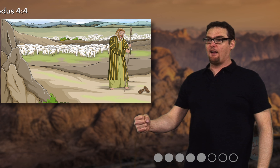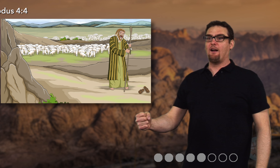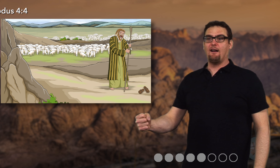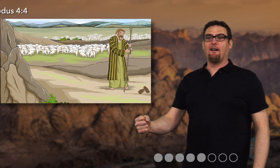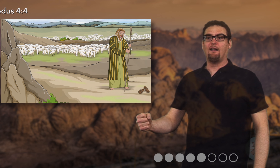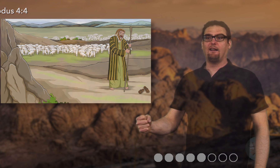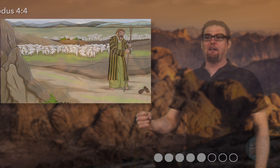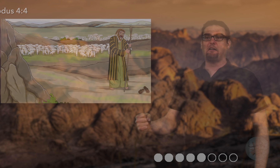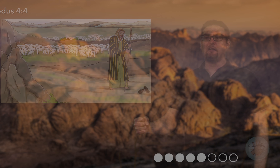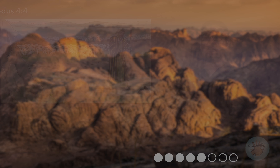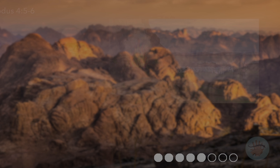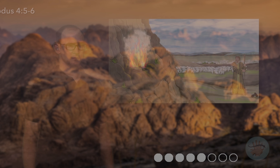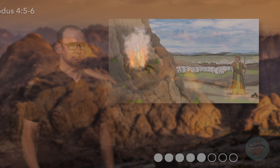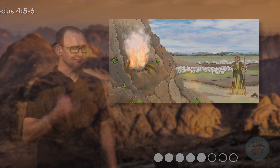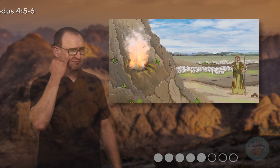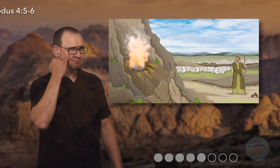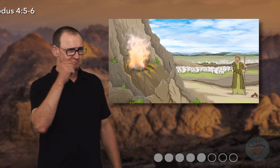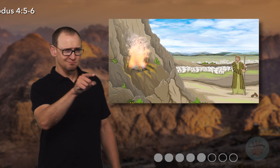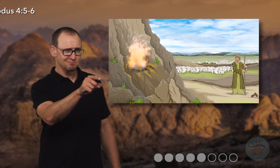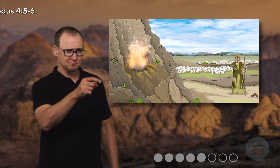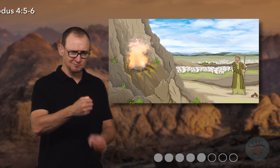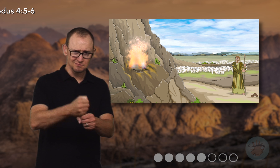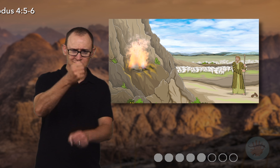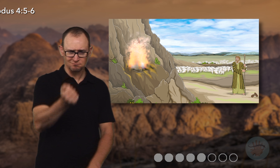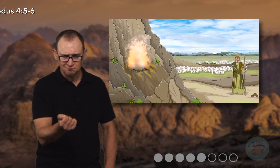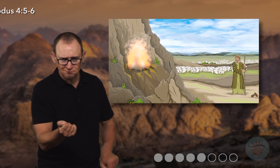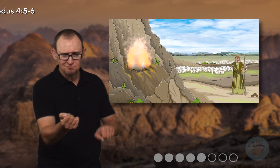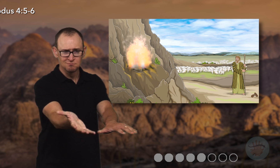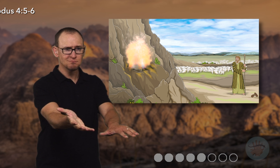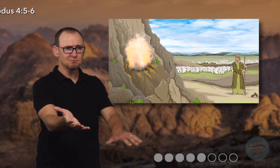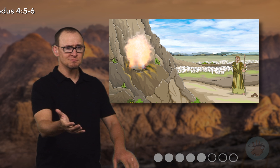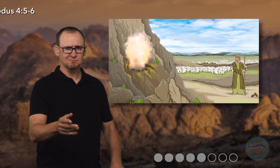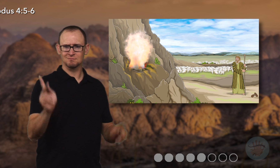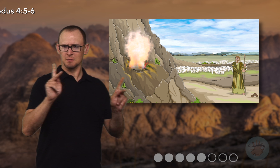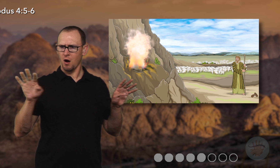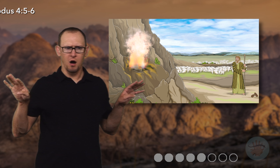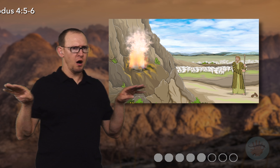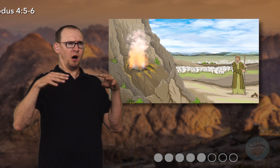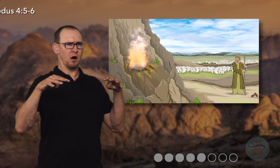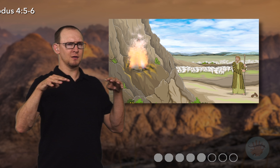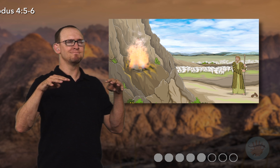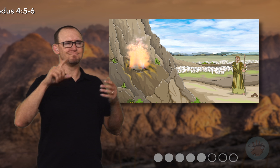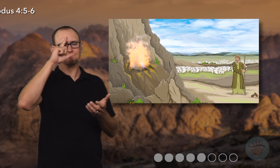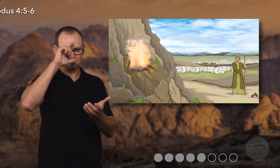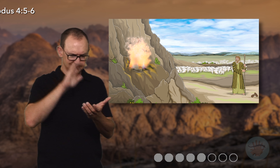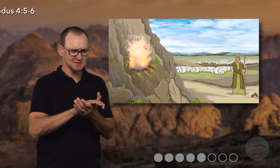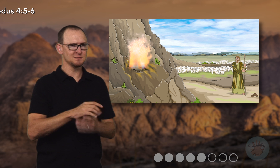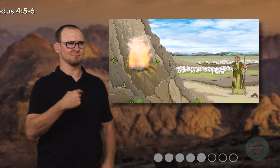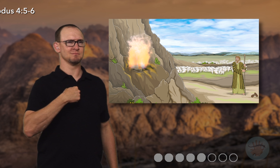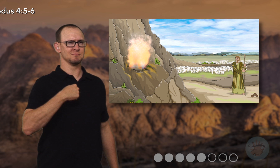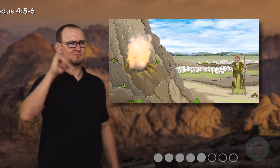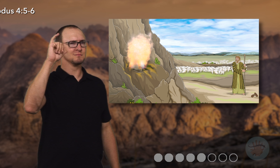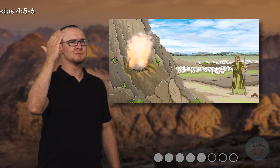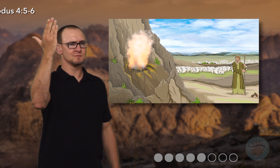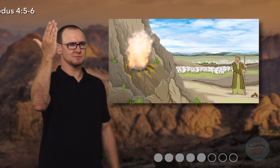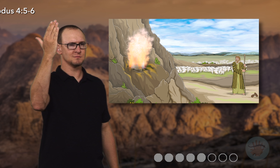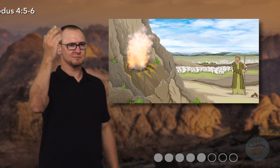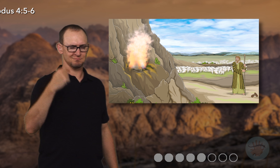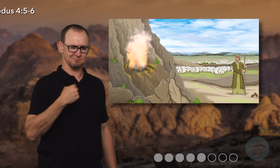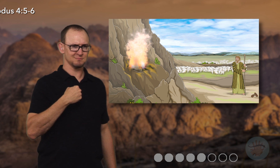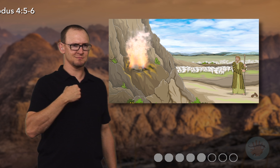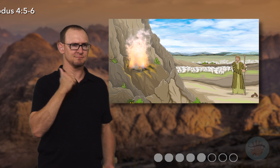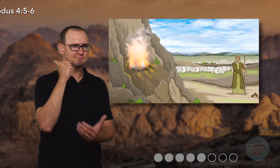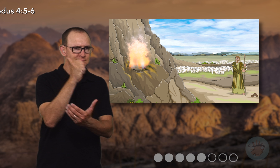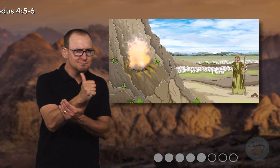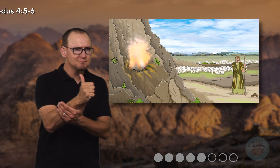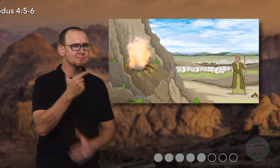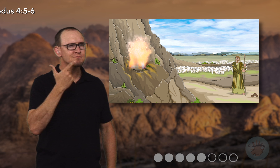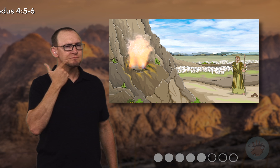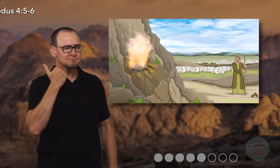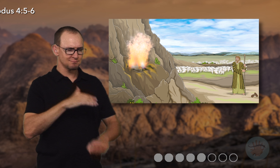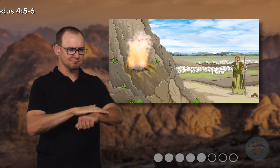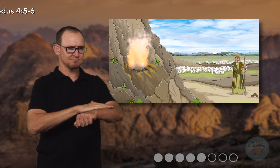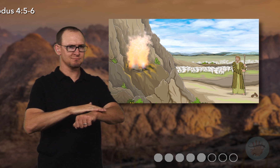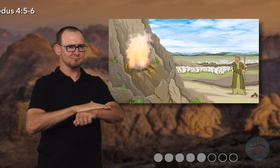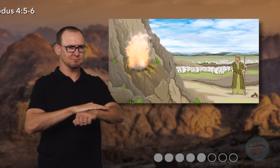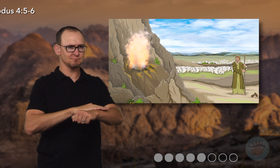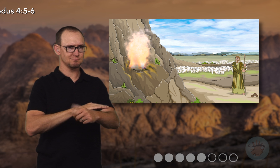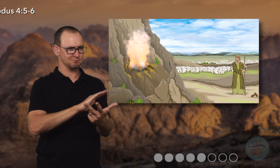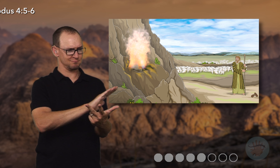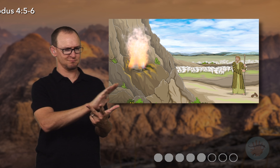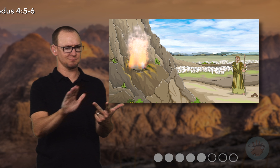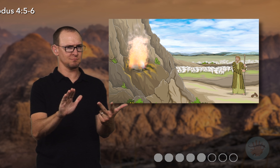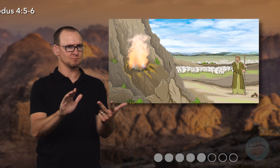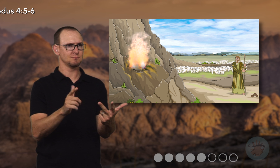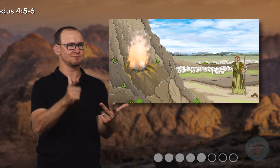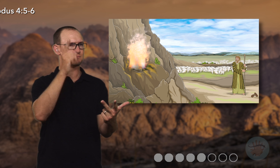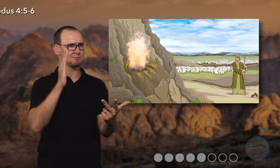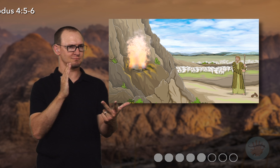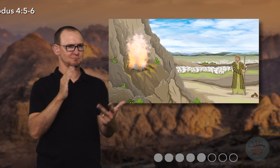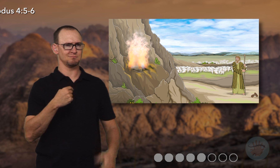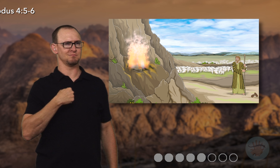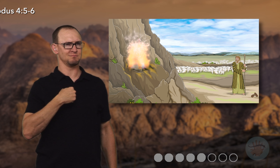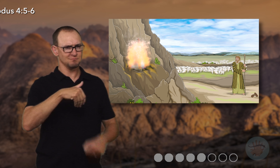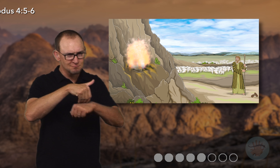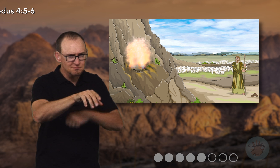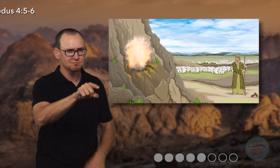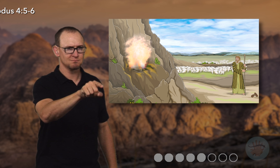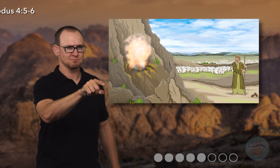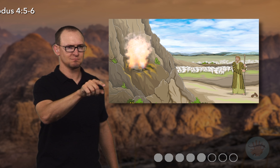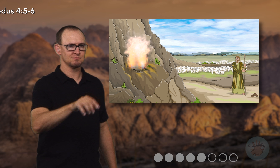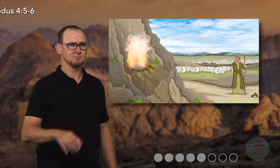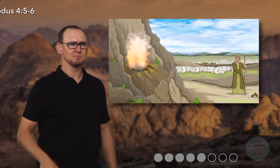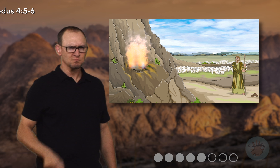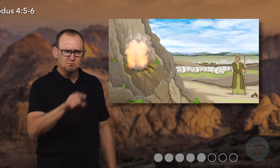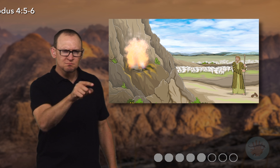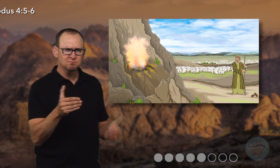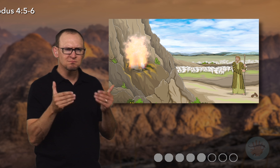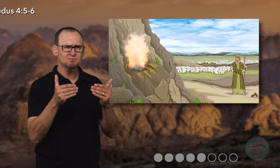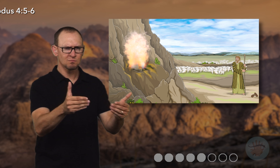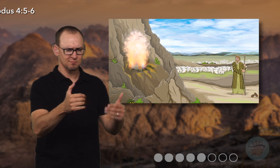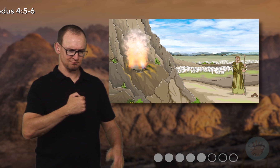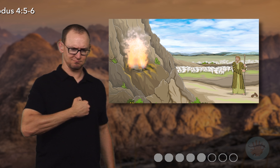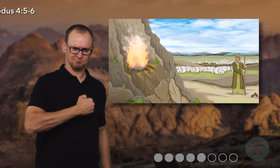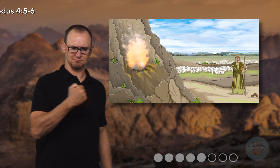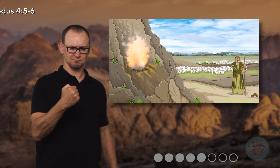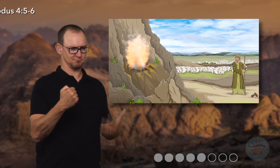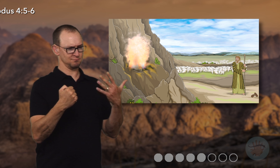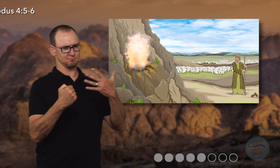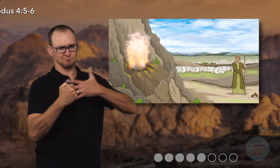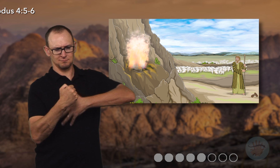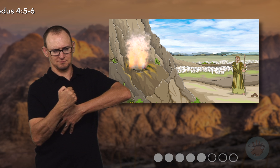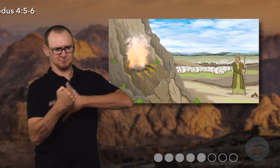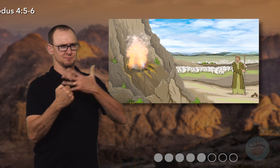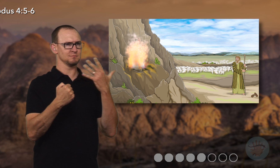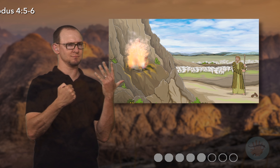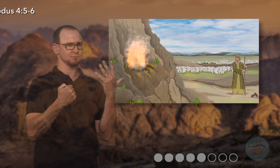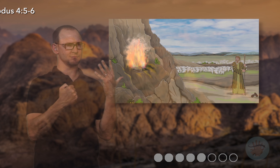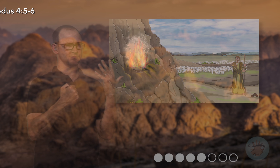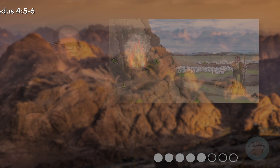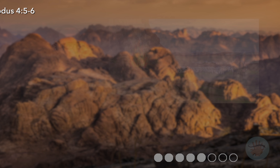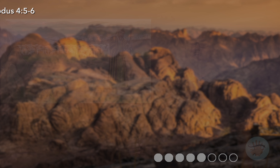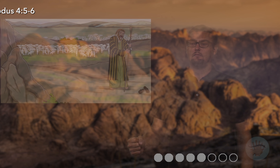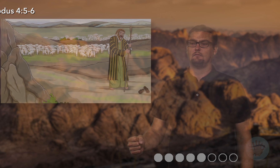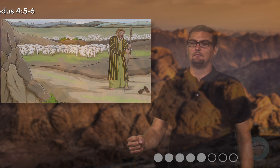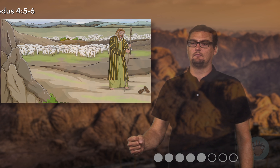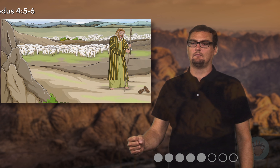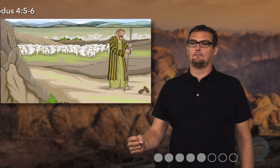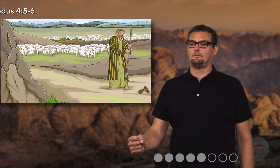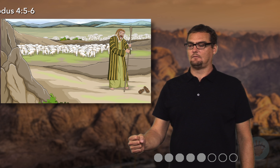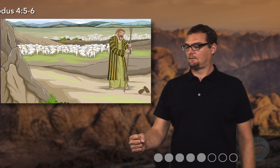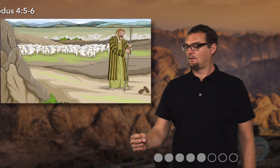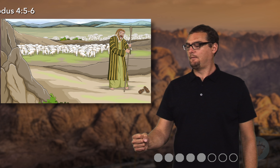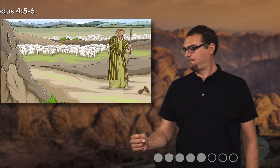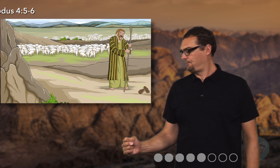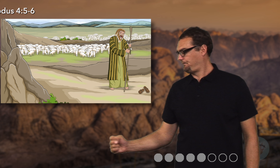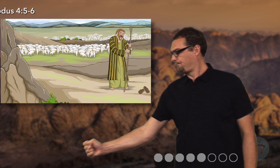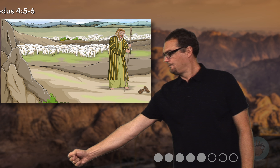“This is so that they may believe that the LORD, the God of their fathers—the God of Abraham, the God of Isaac, and the God of Jacob—has appeared to you.”